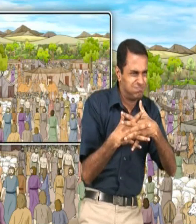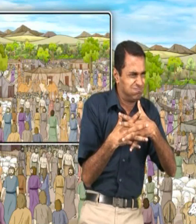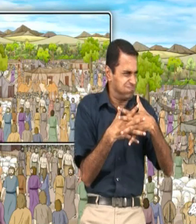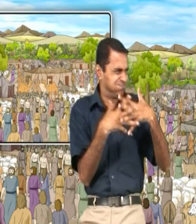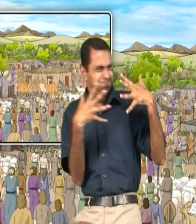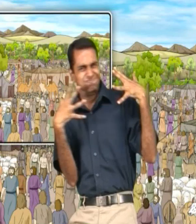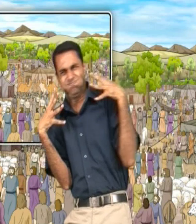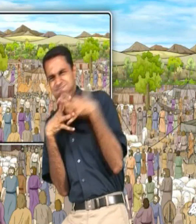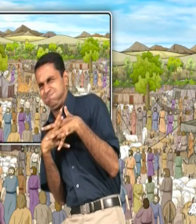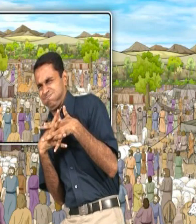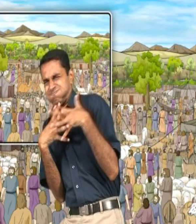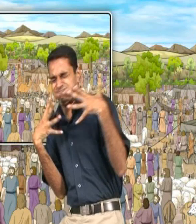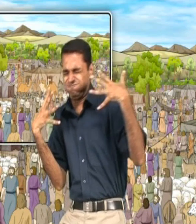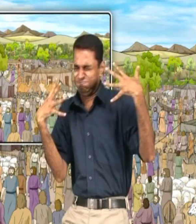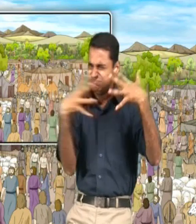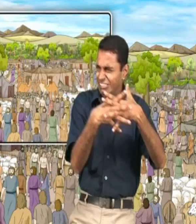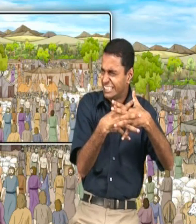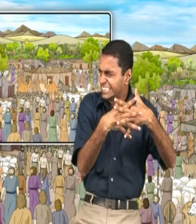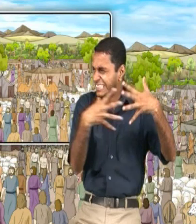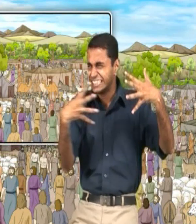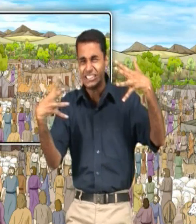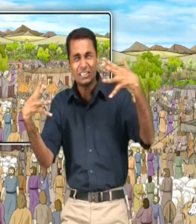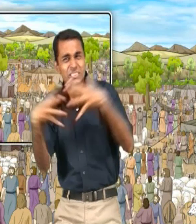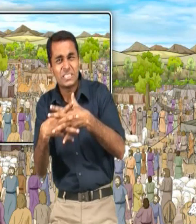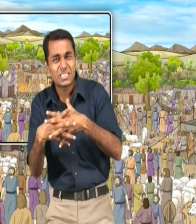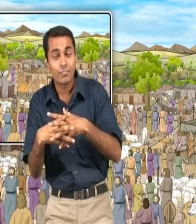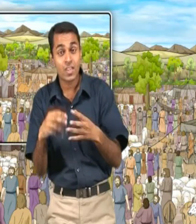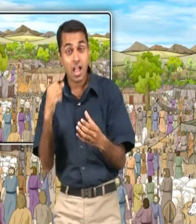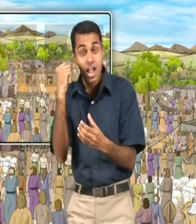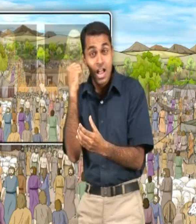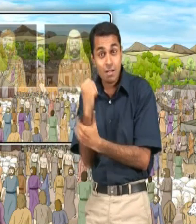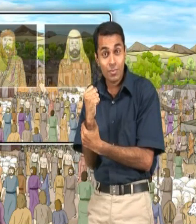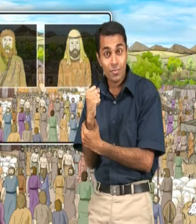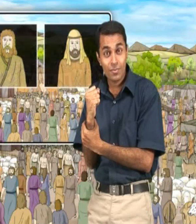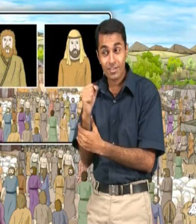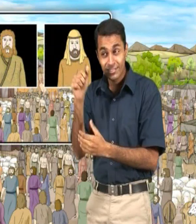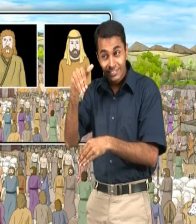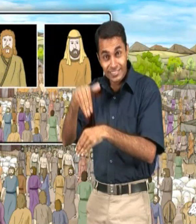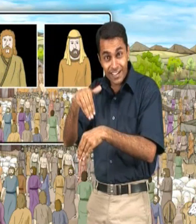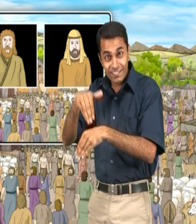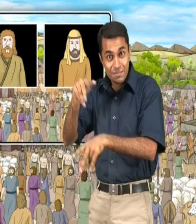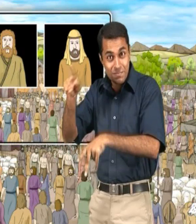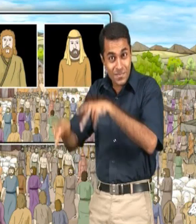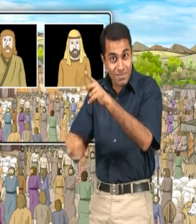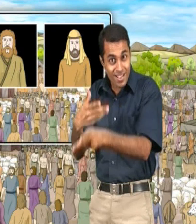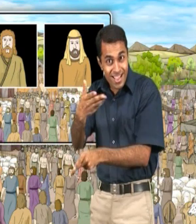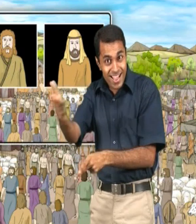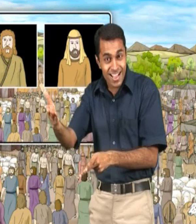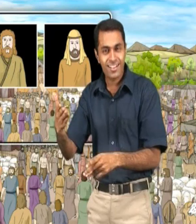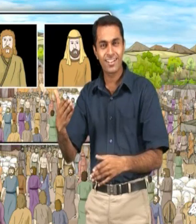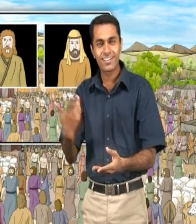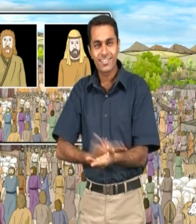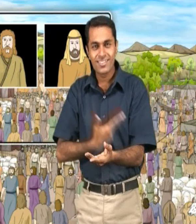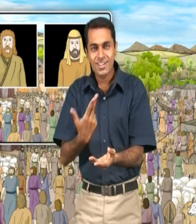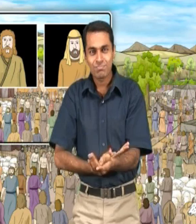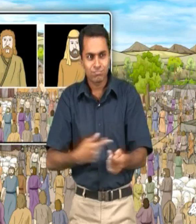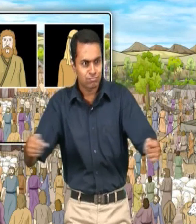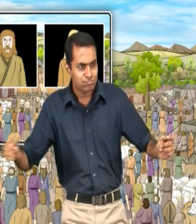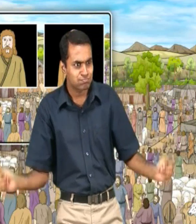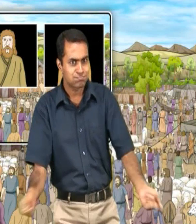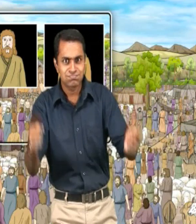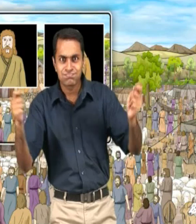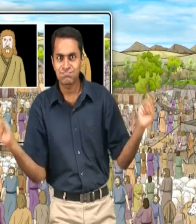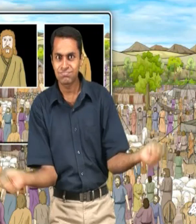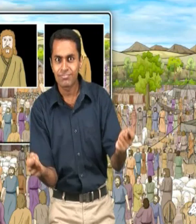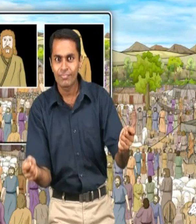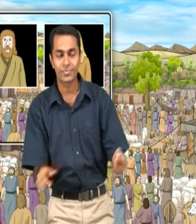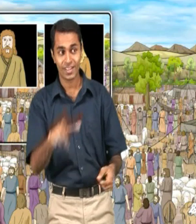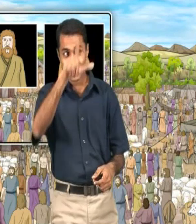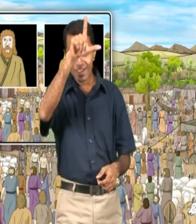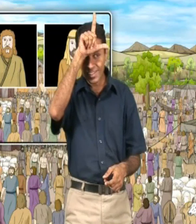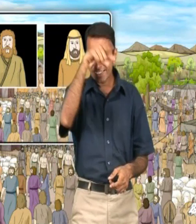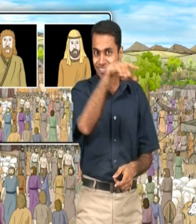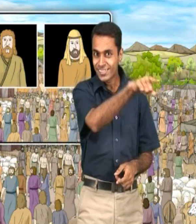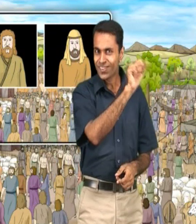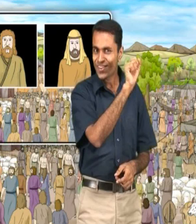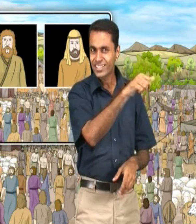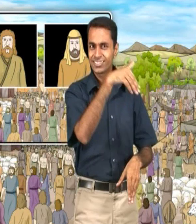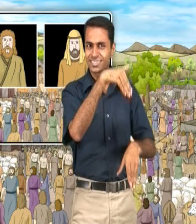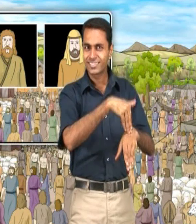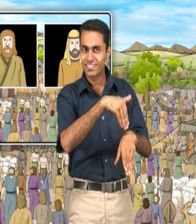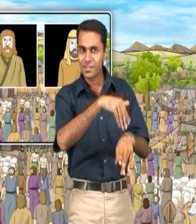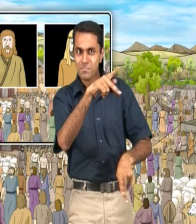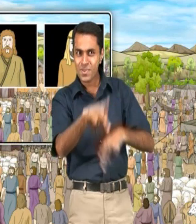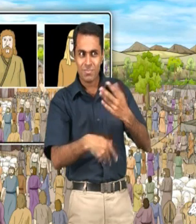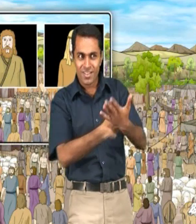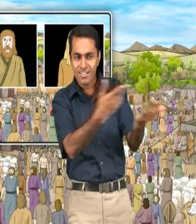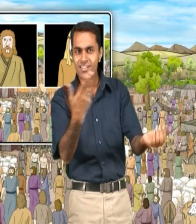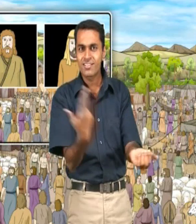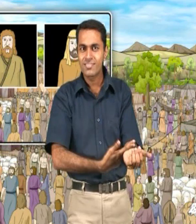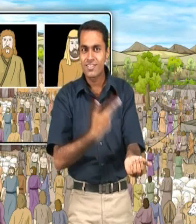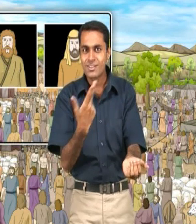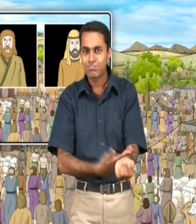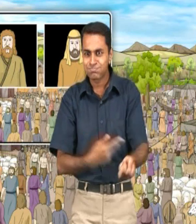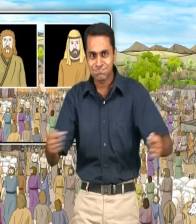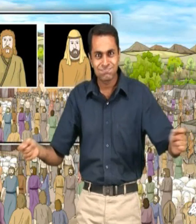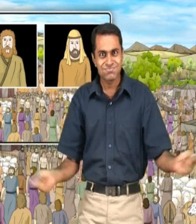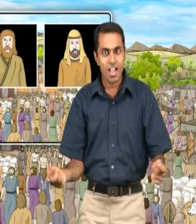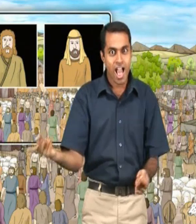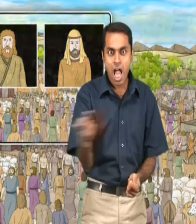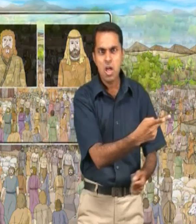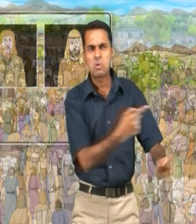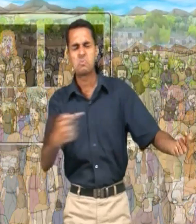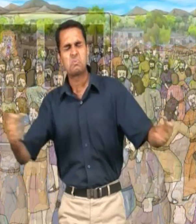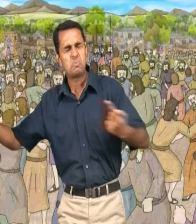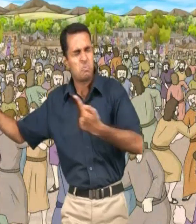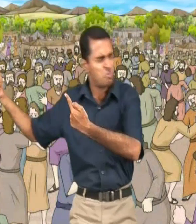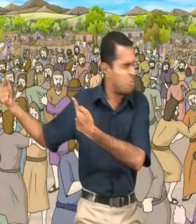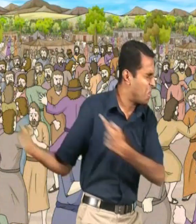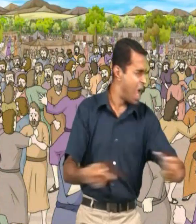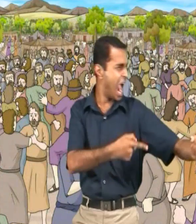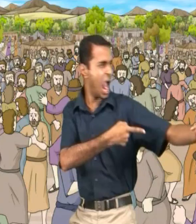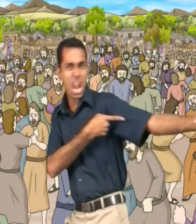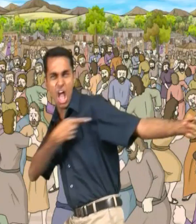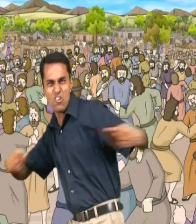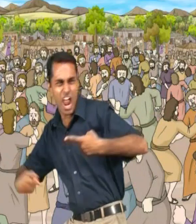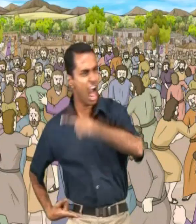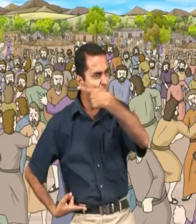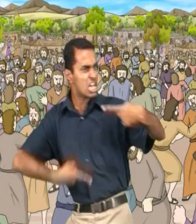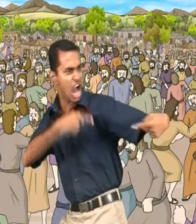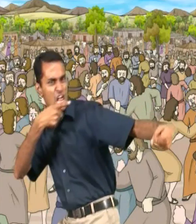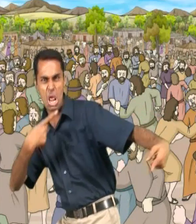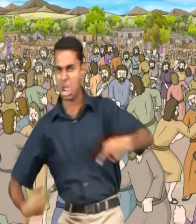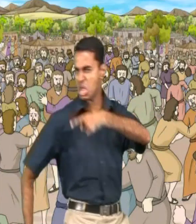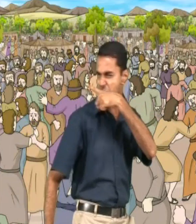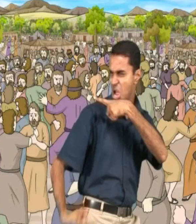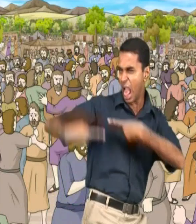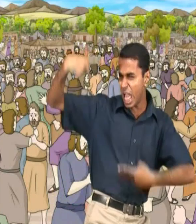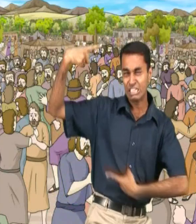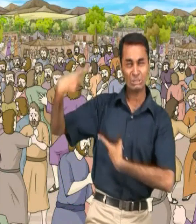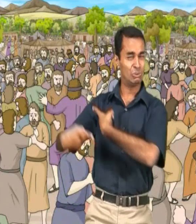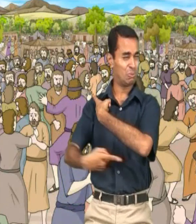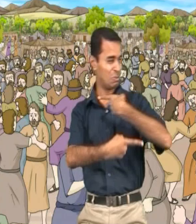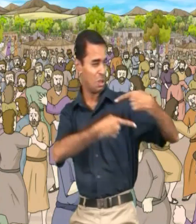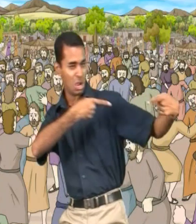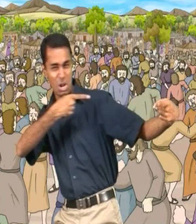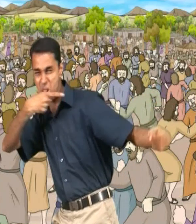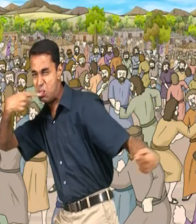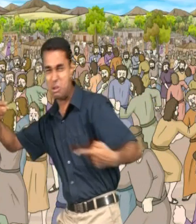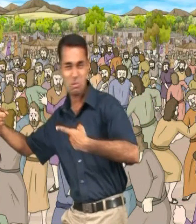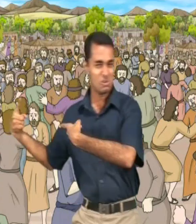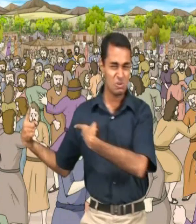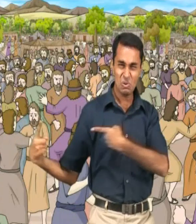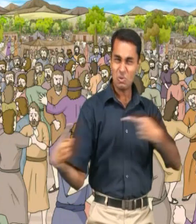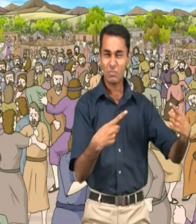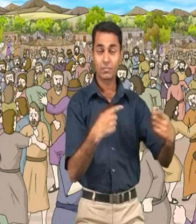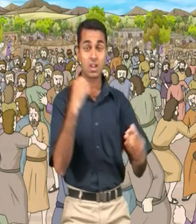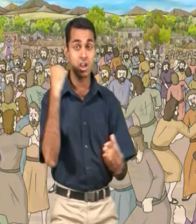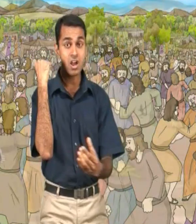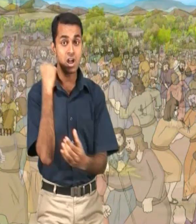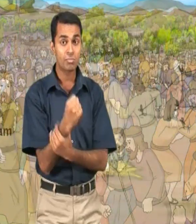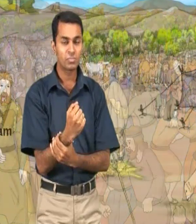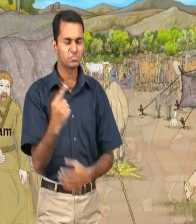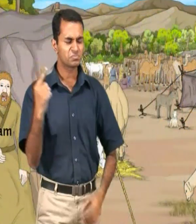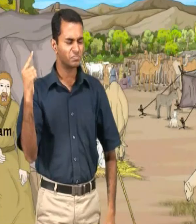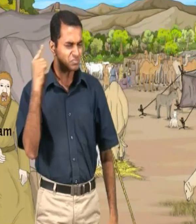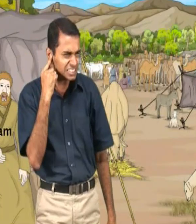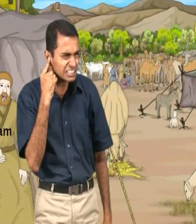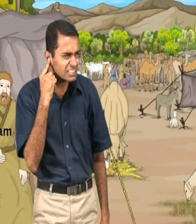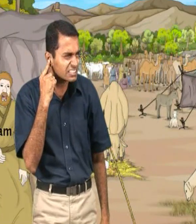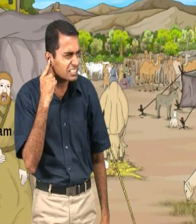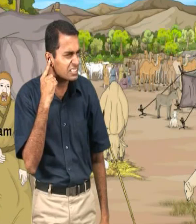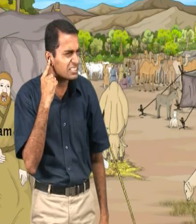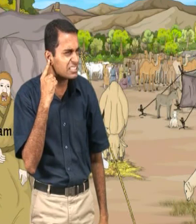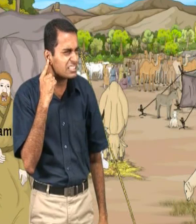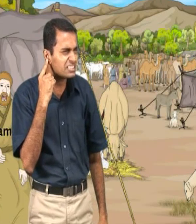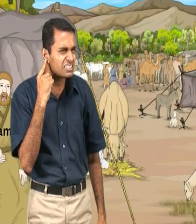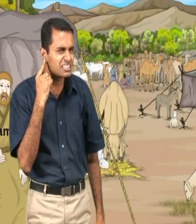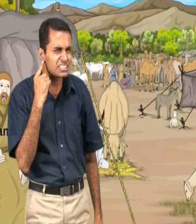And there was discord between the herdsmen of Abram and the herdsmen of Lot. At that time the Canaanites and the Perizzites were also living in the land.